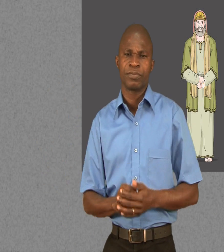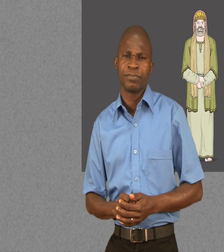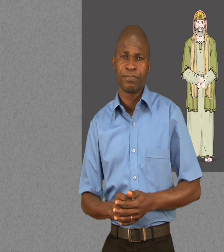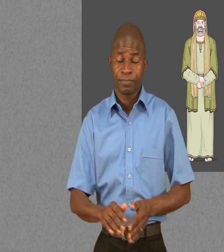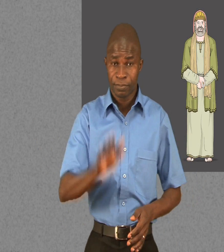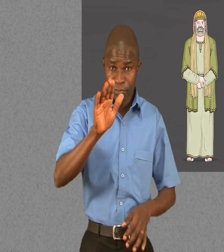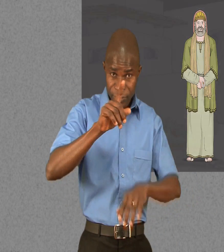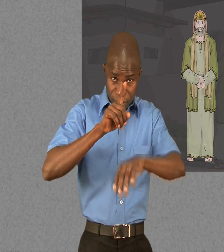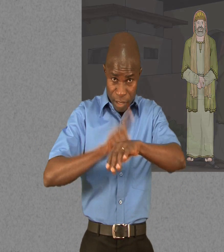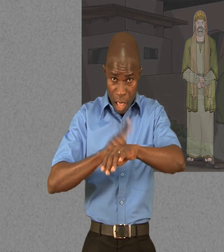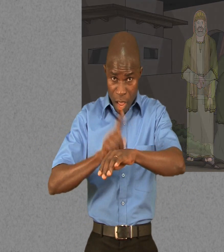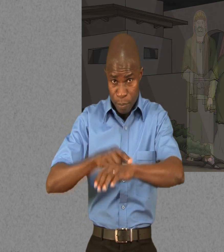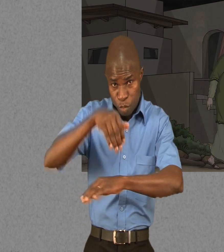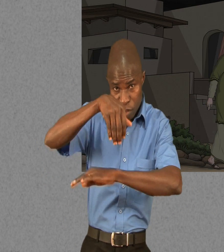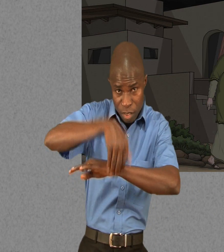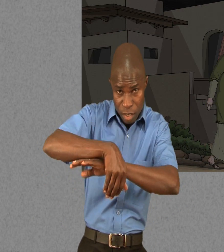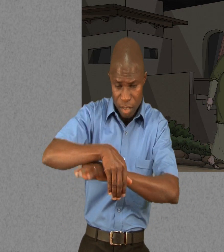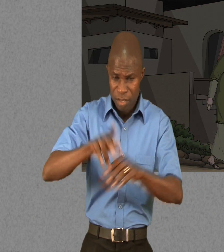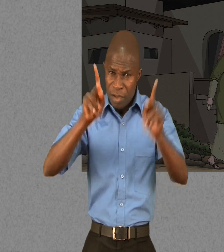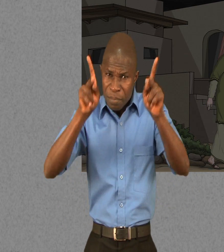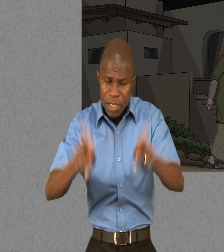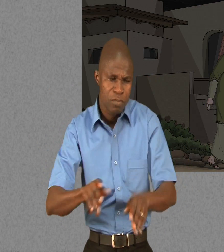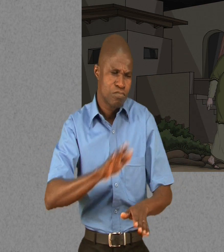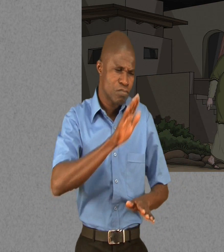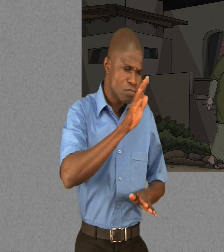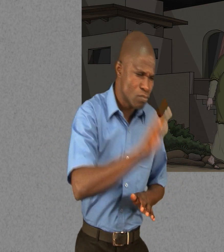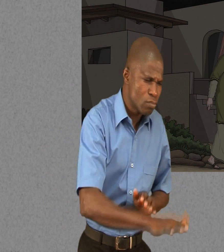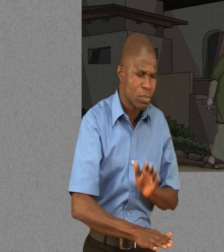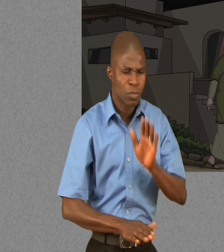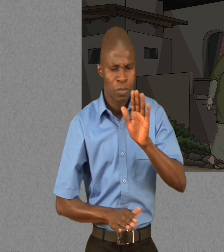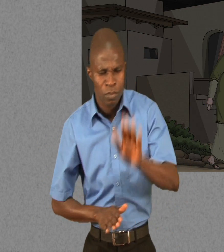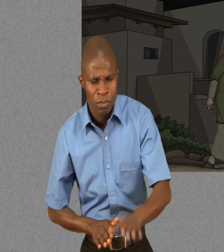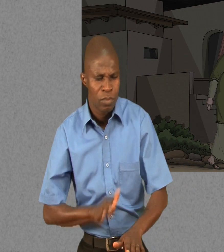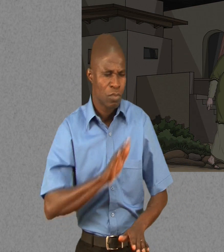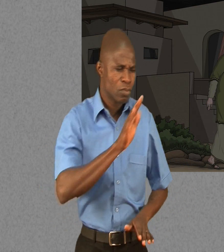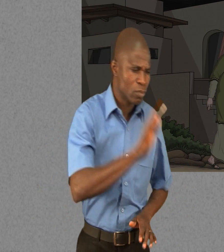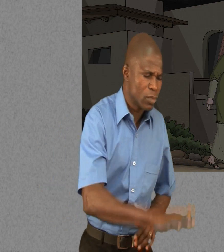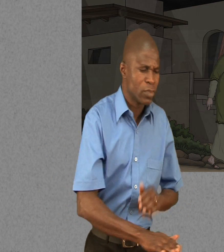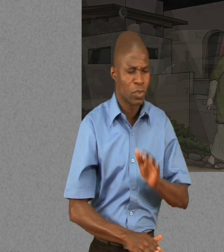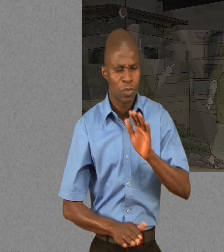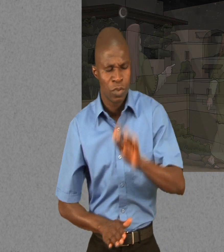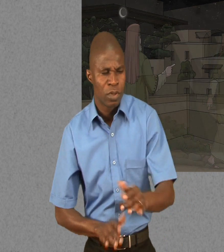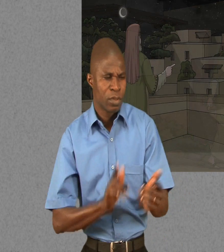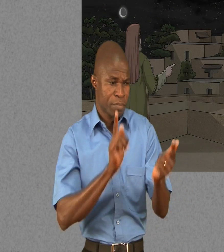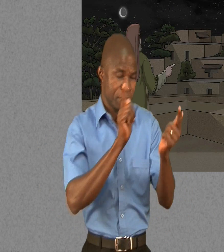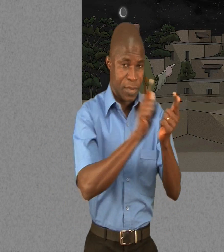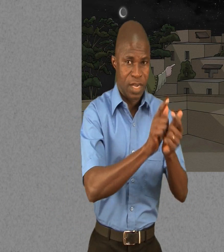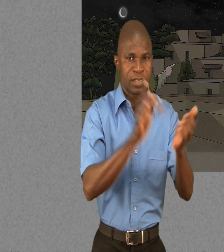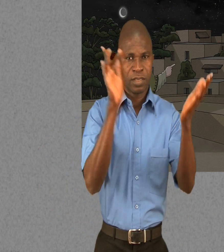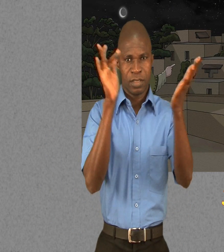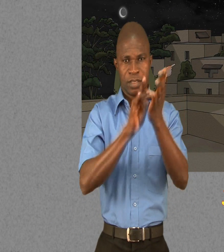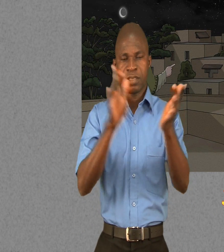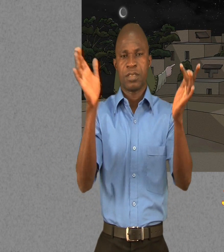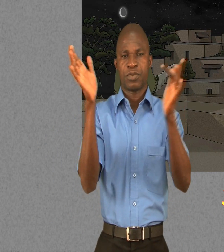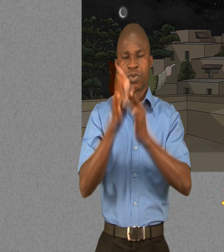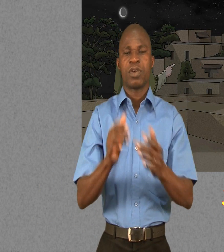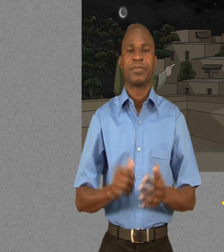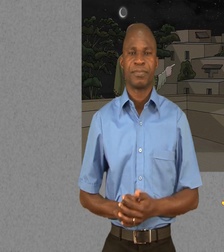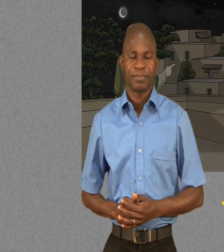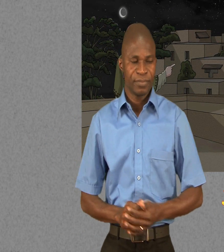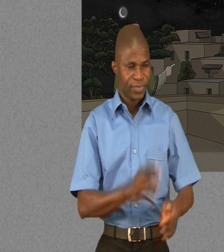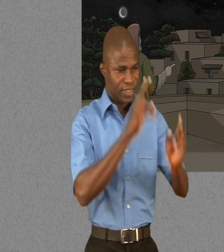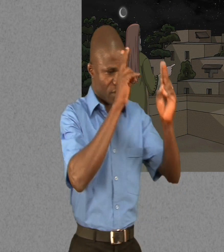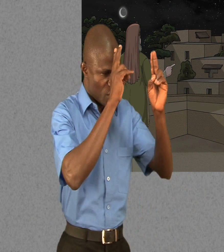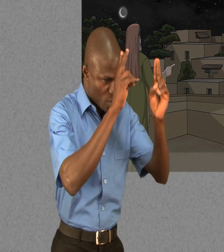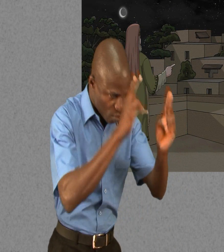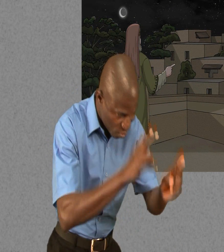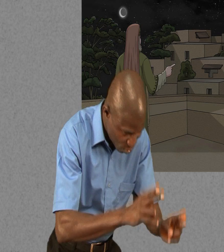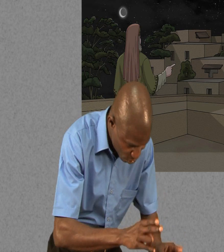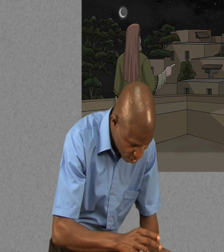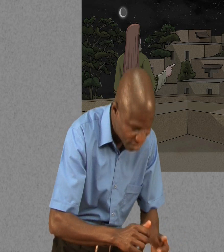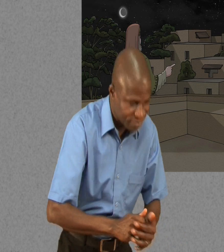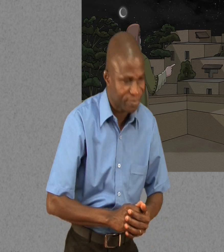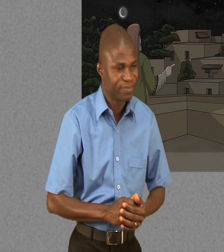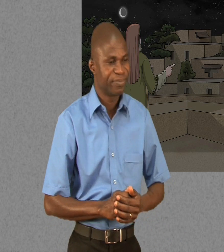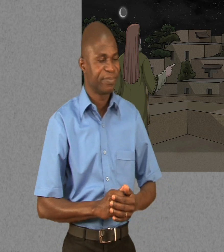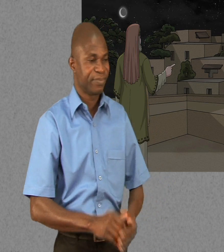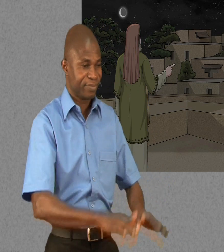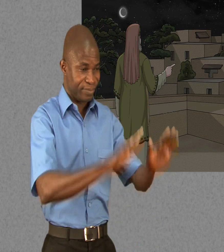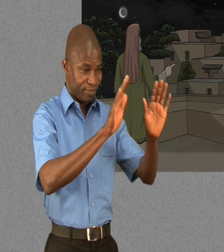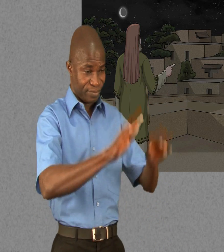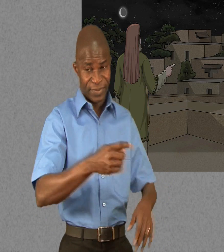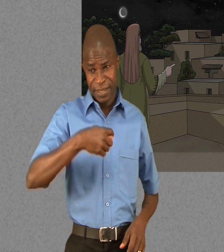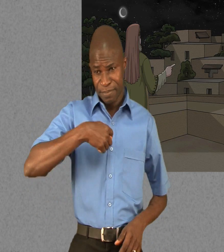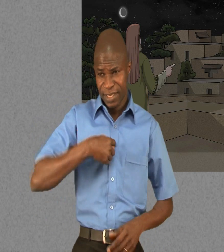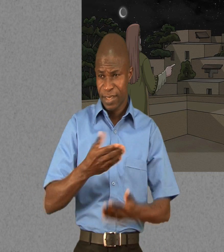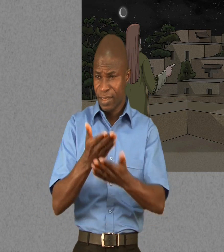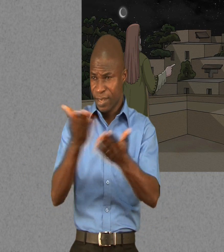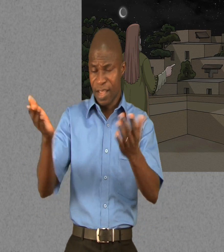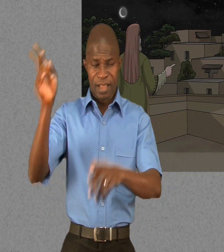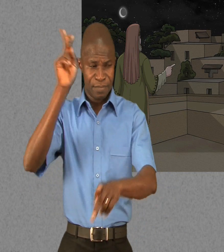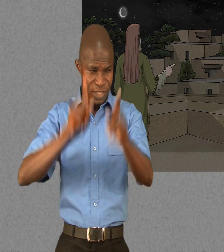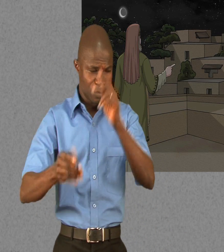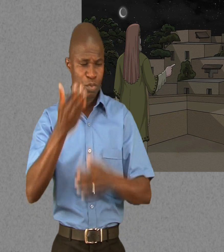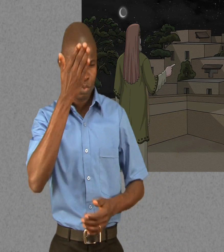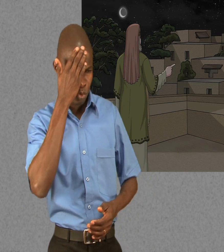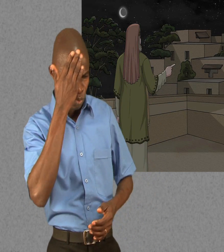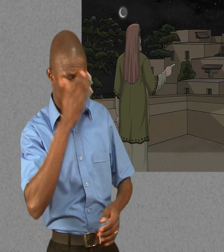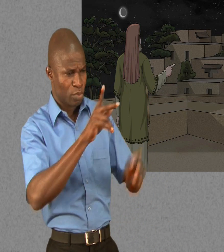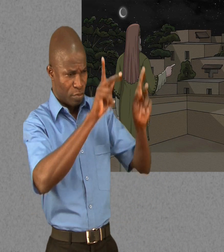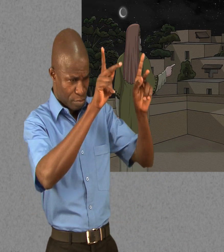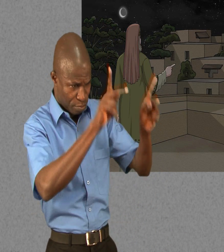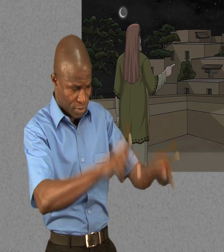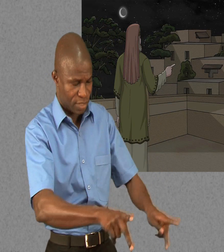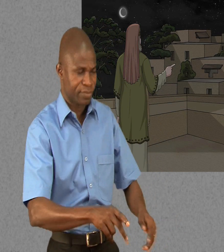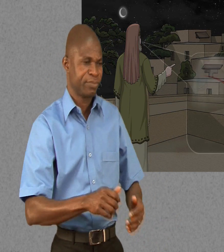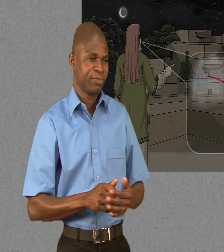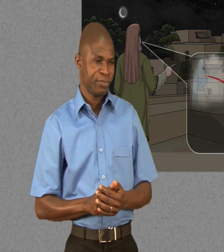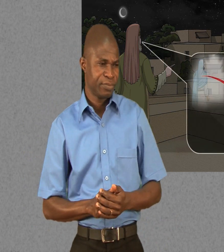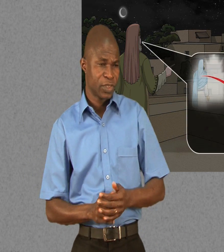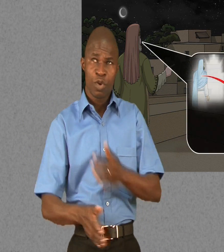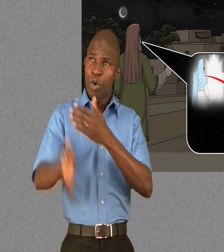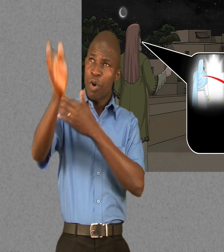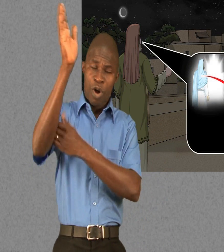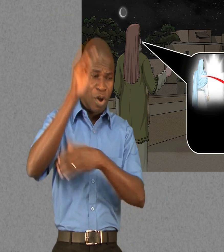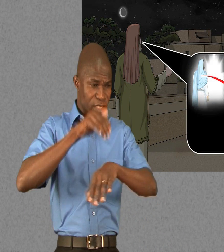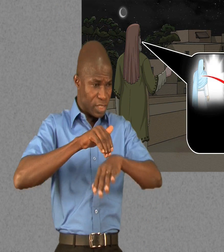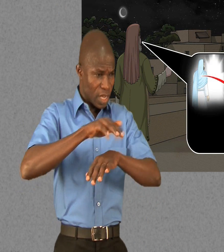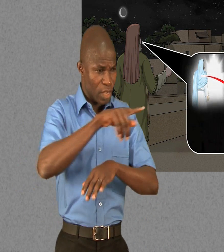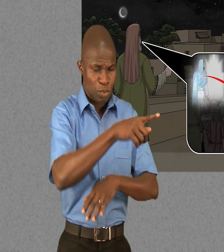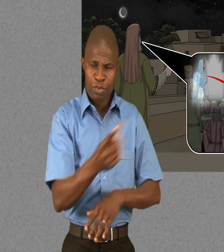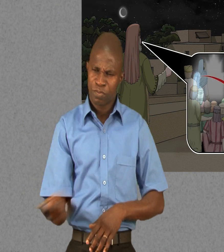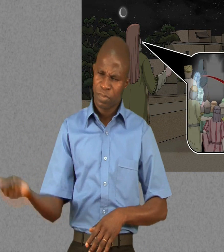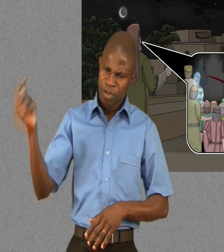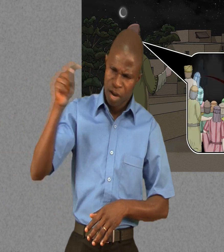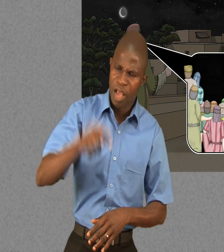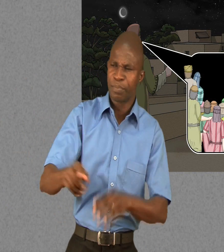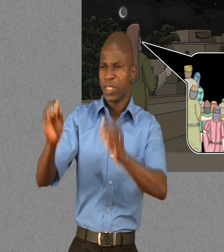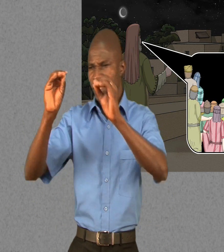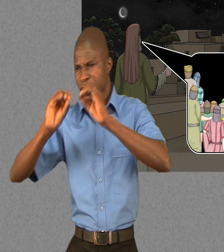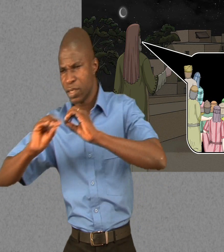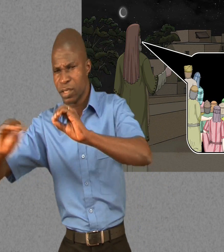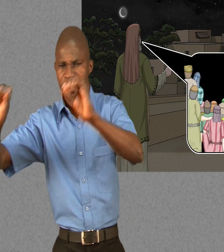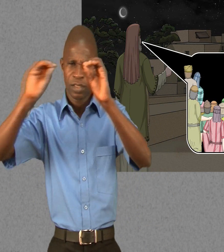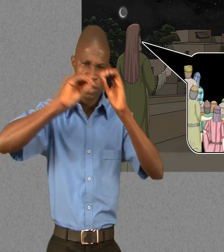He came to Jesus at night and said, “Rabbi, we know that You are a teacher who has come from God.